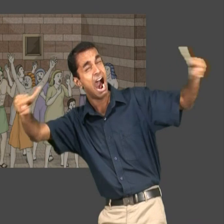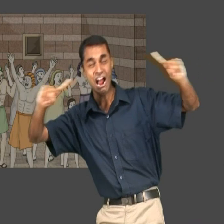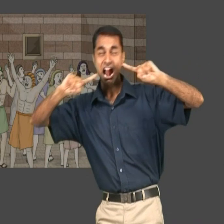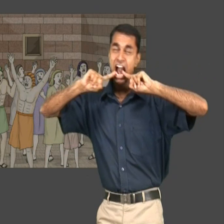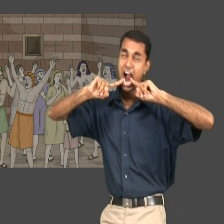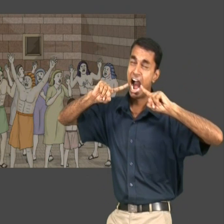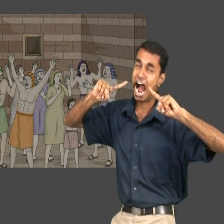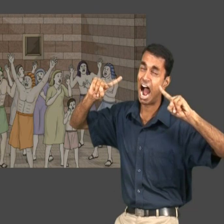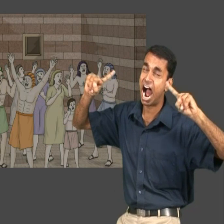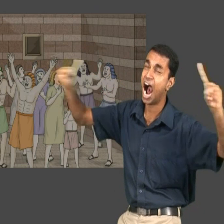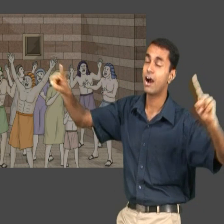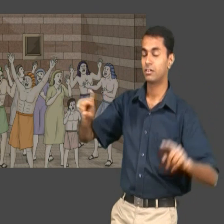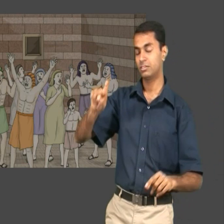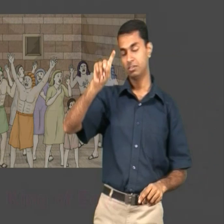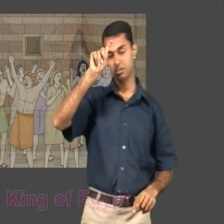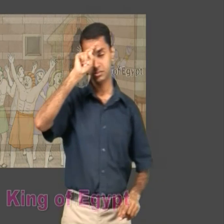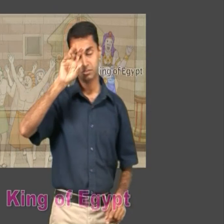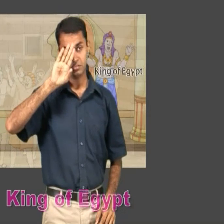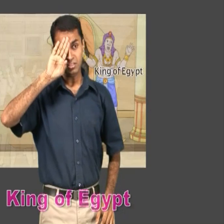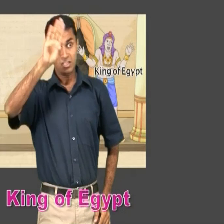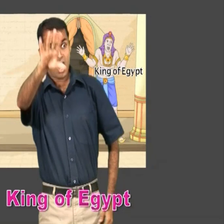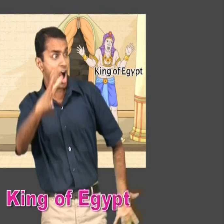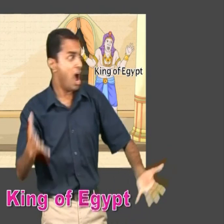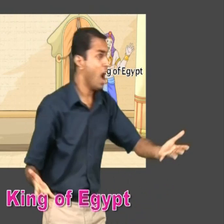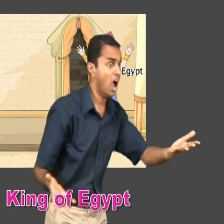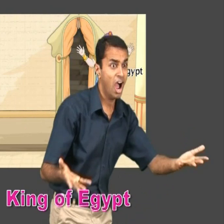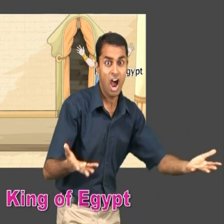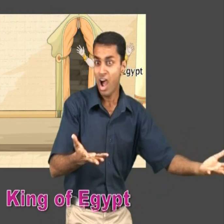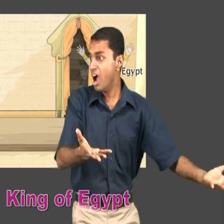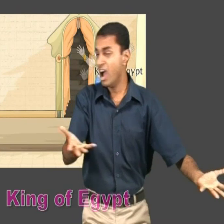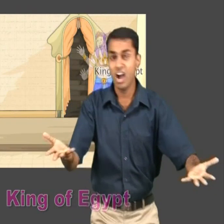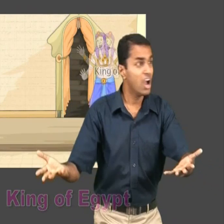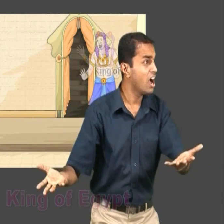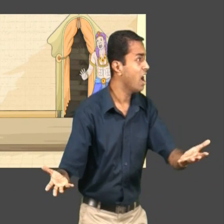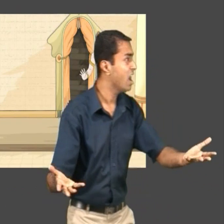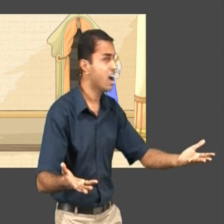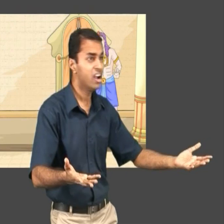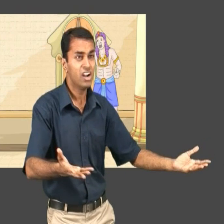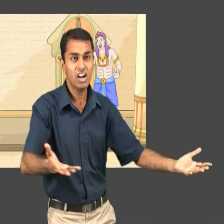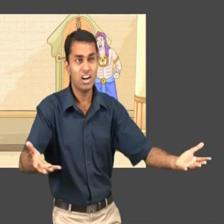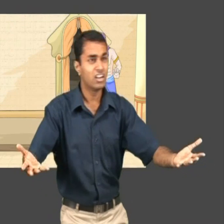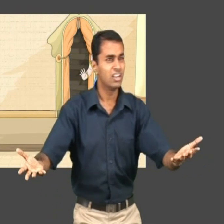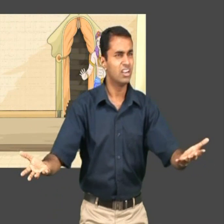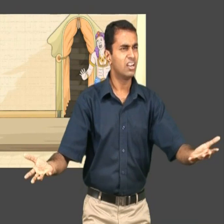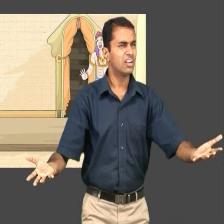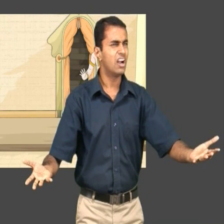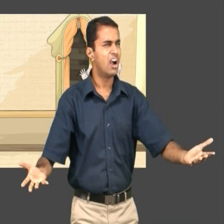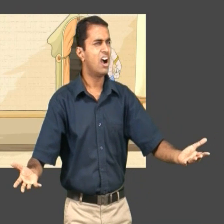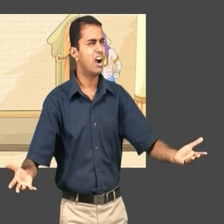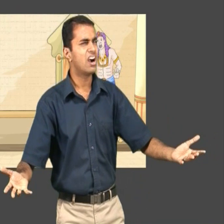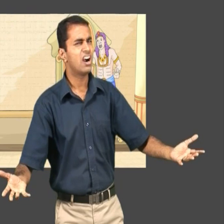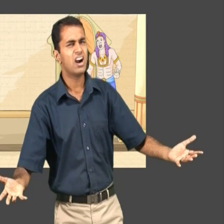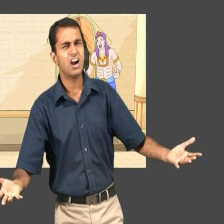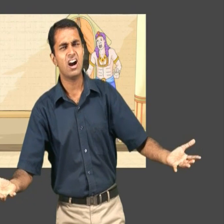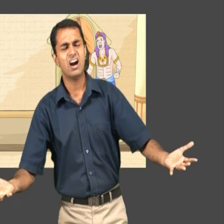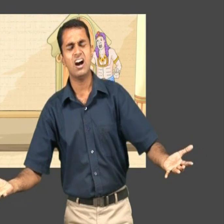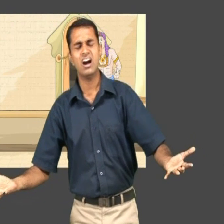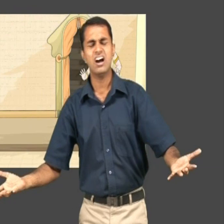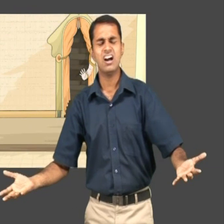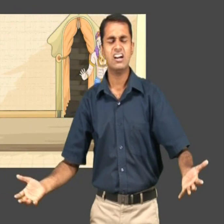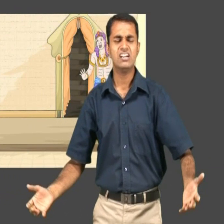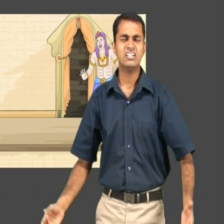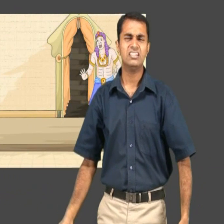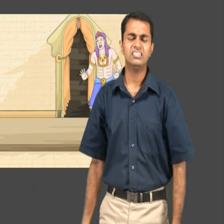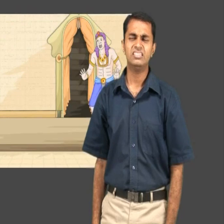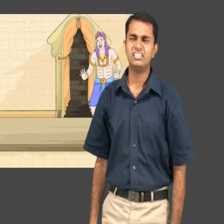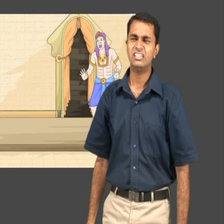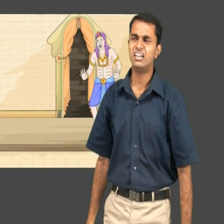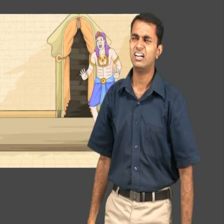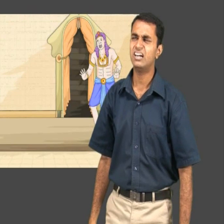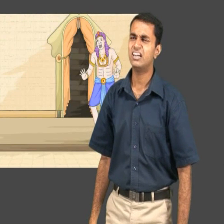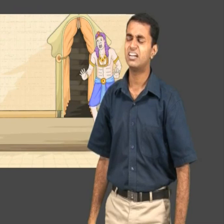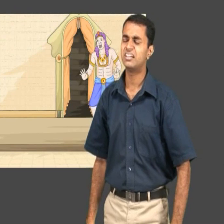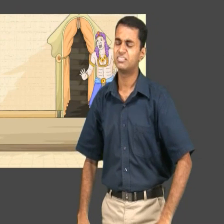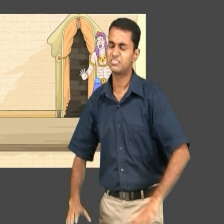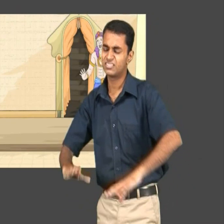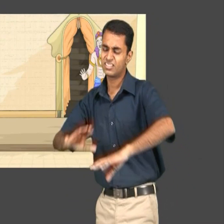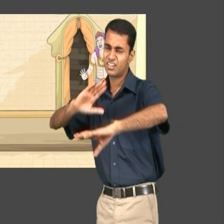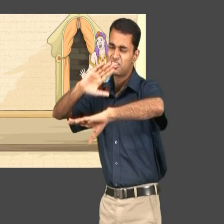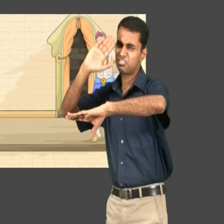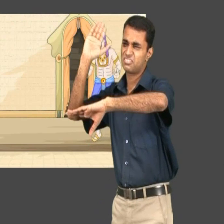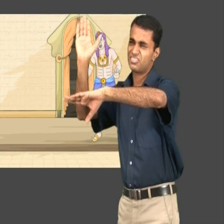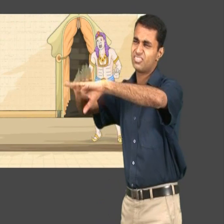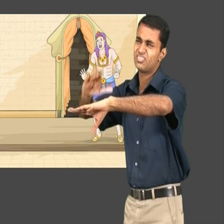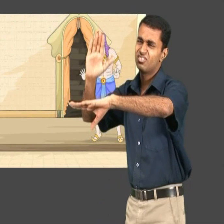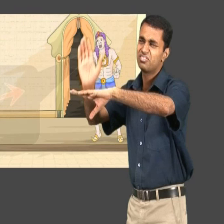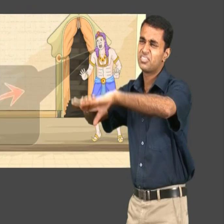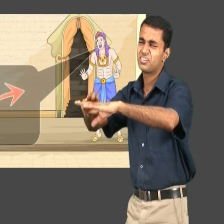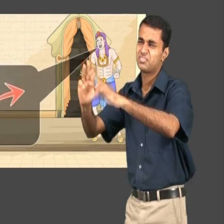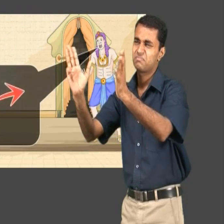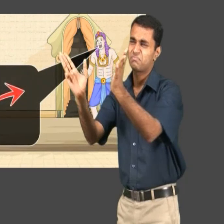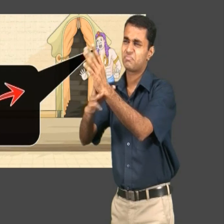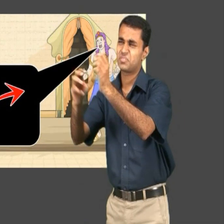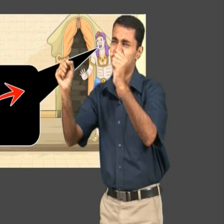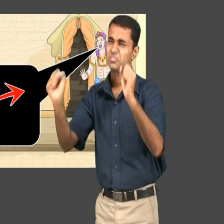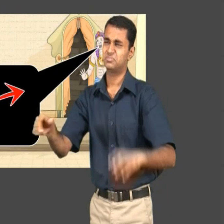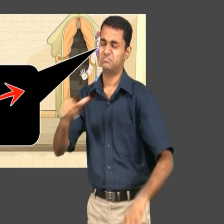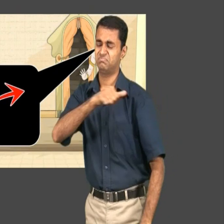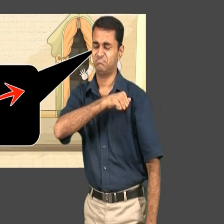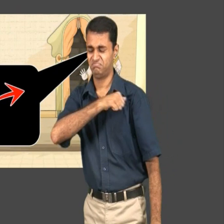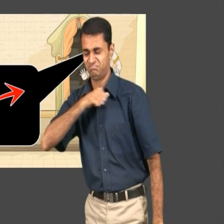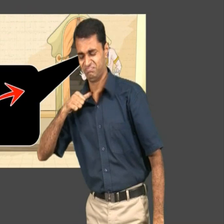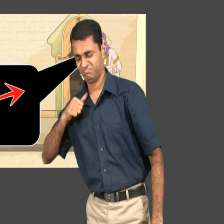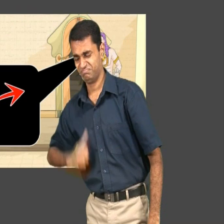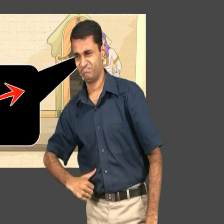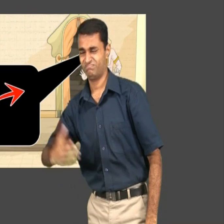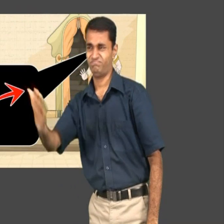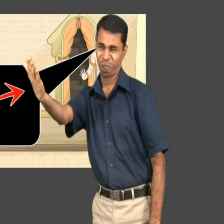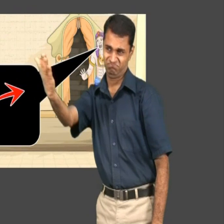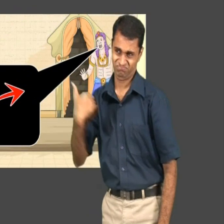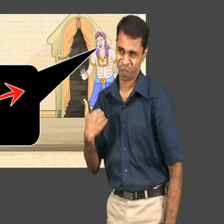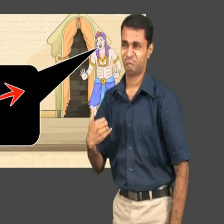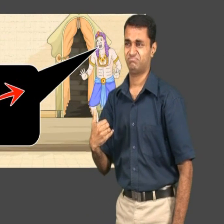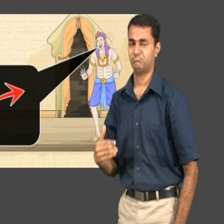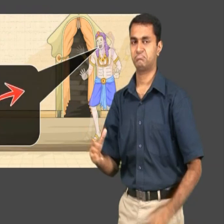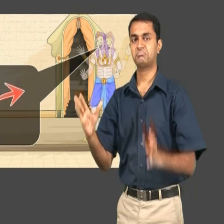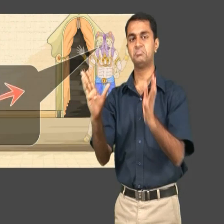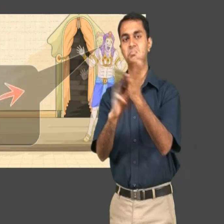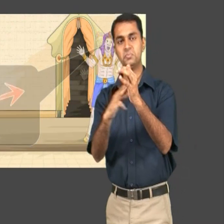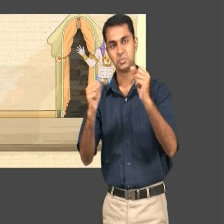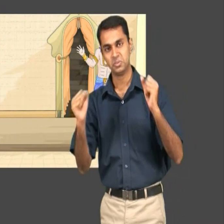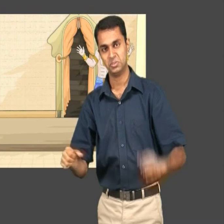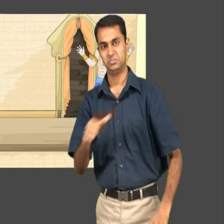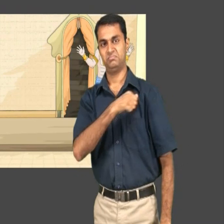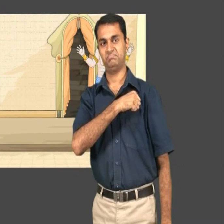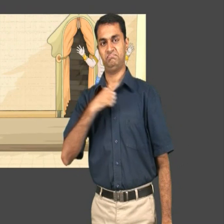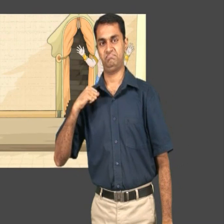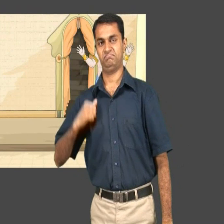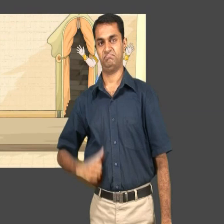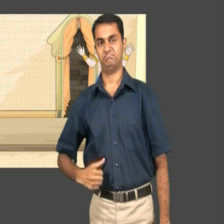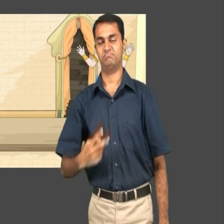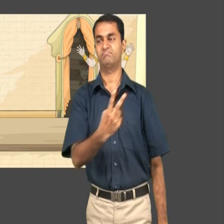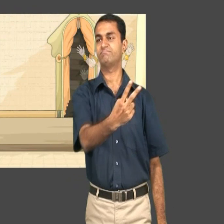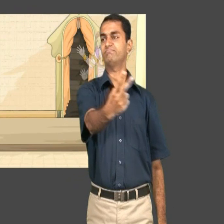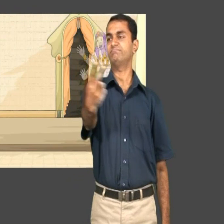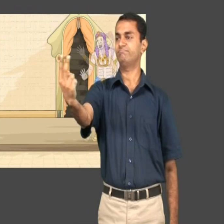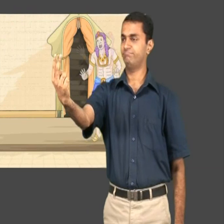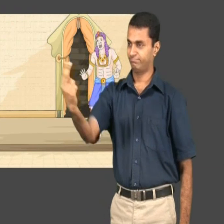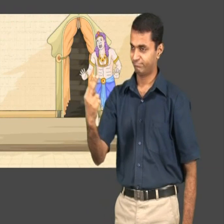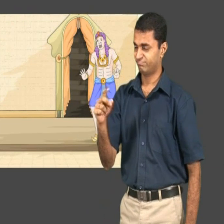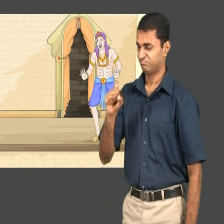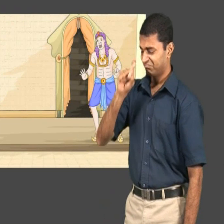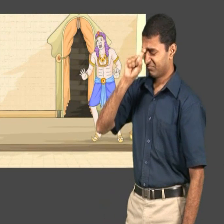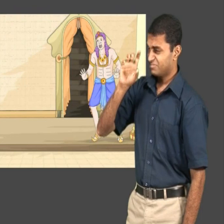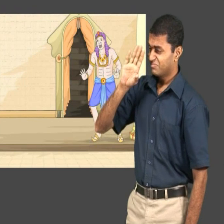Then Pharaoh summoned Moses and Aaron by night and said, “Get up, leave my people, both you and the Israelites!